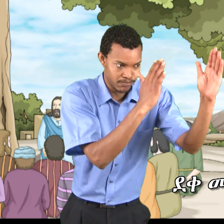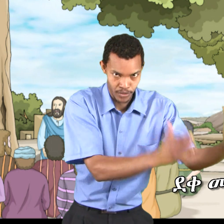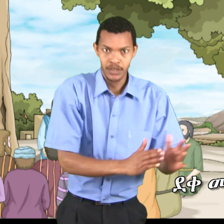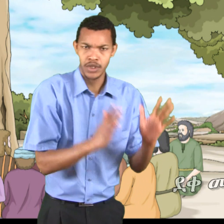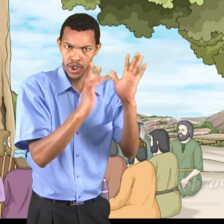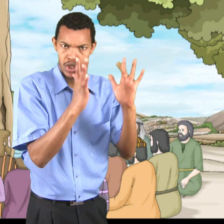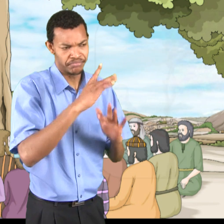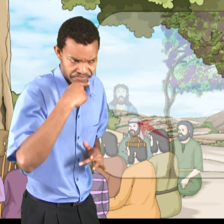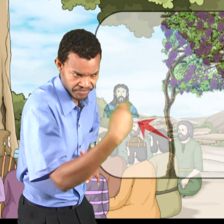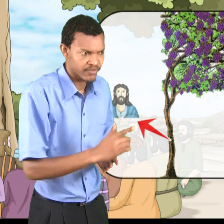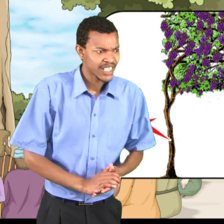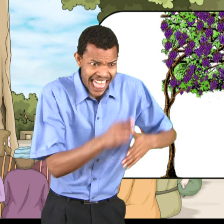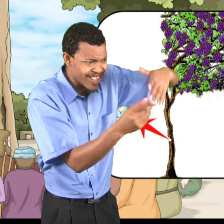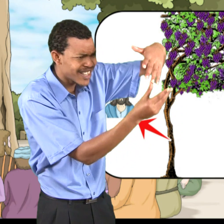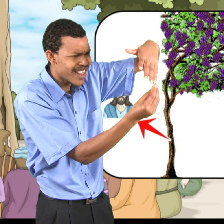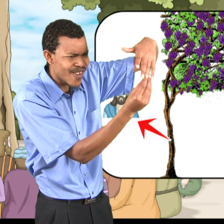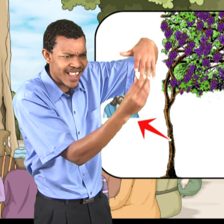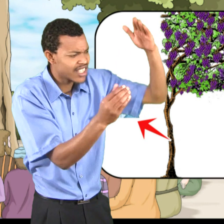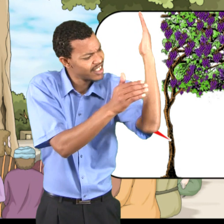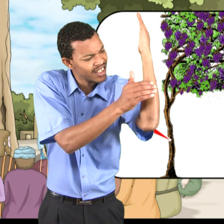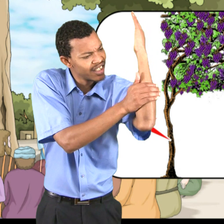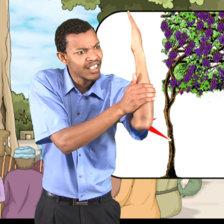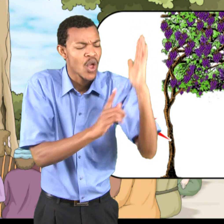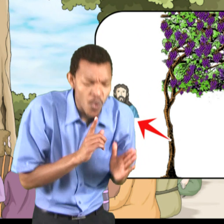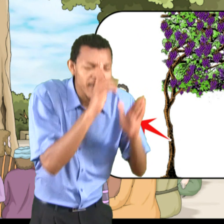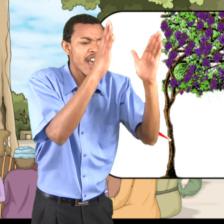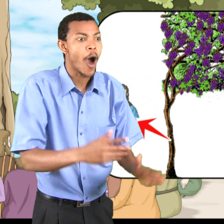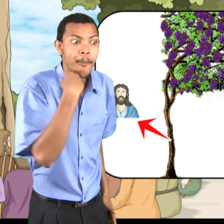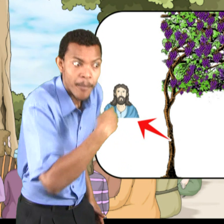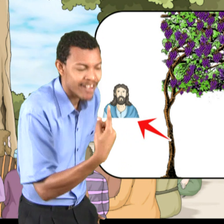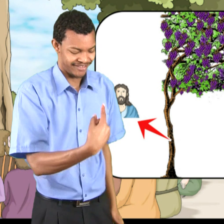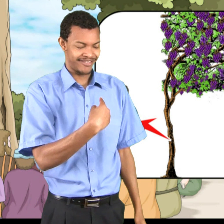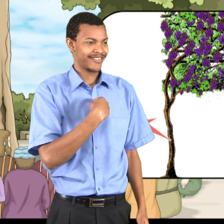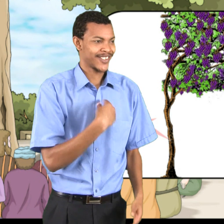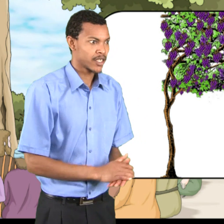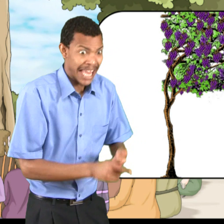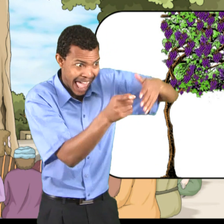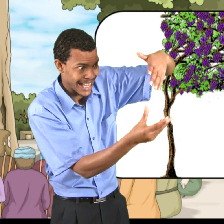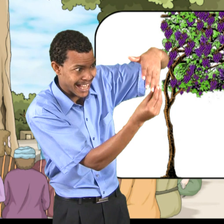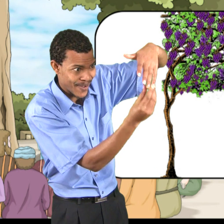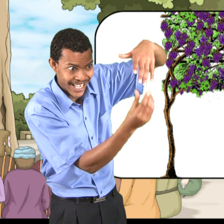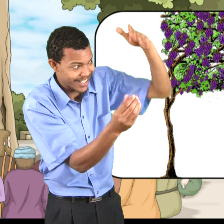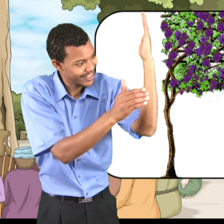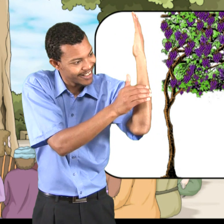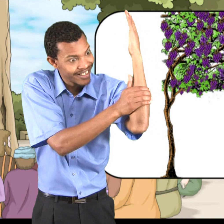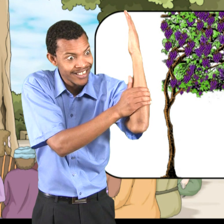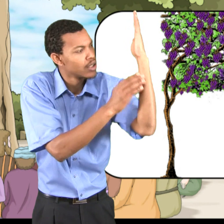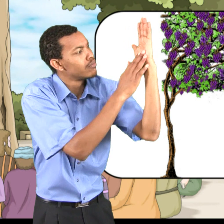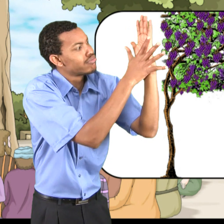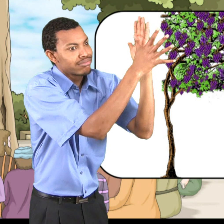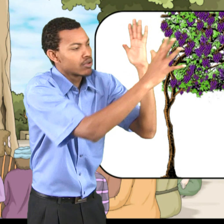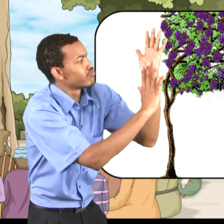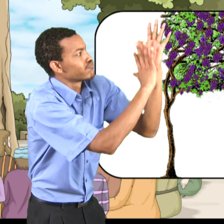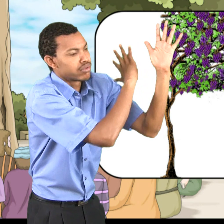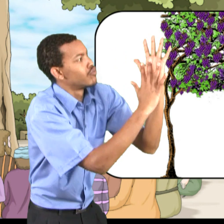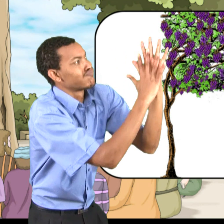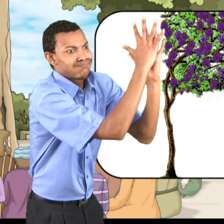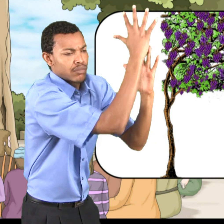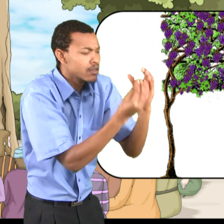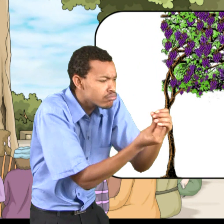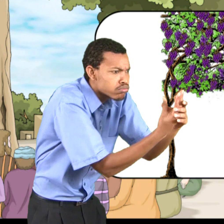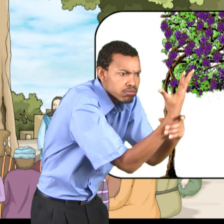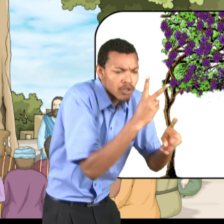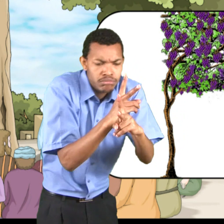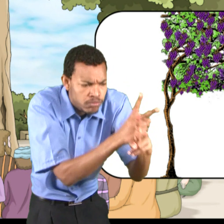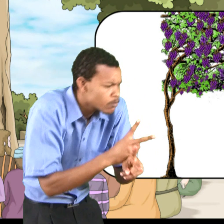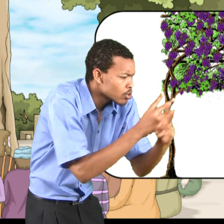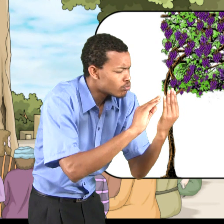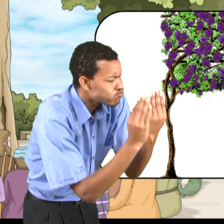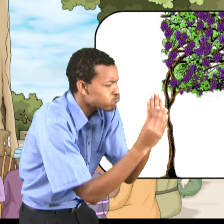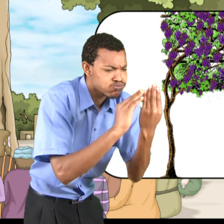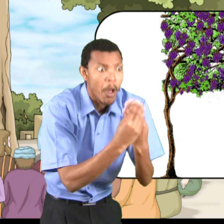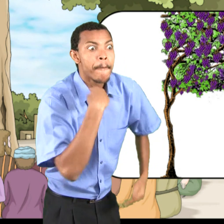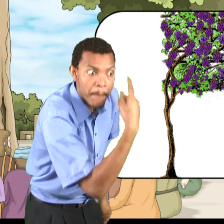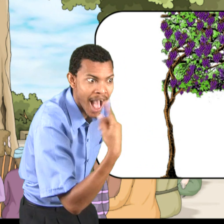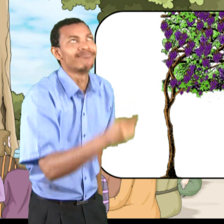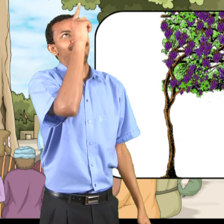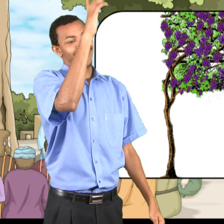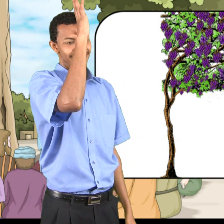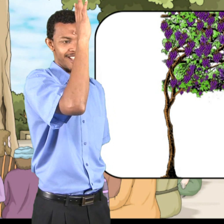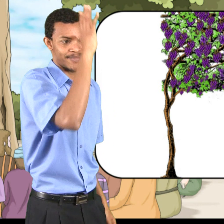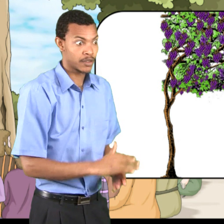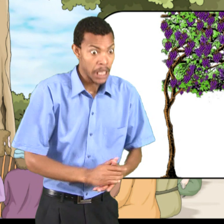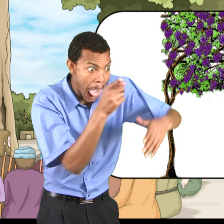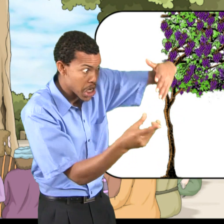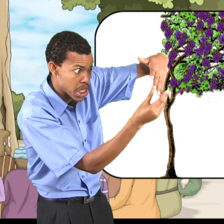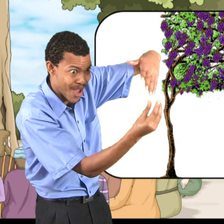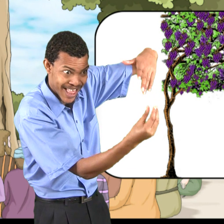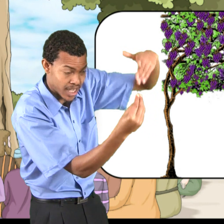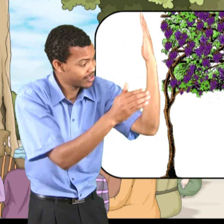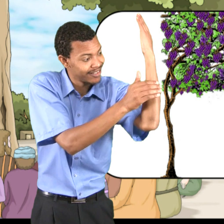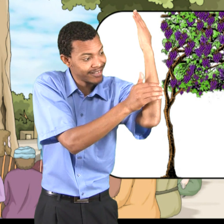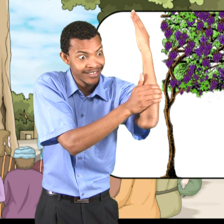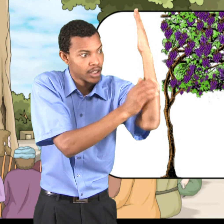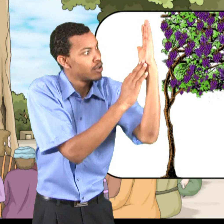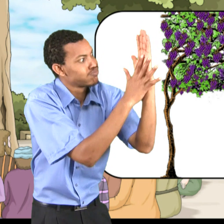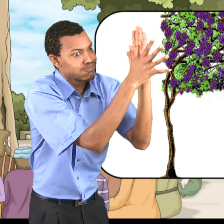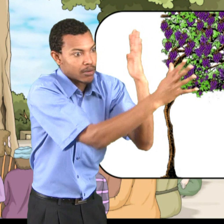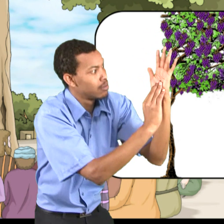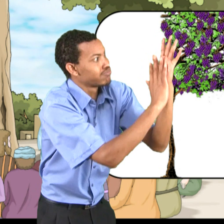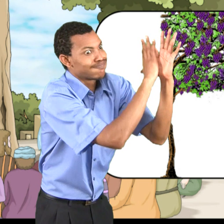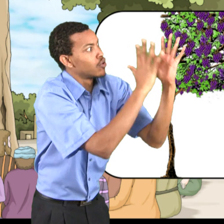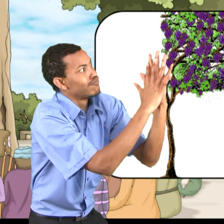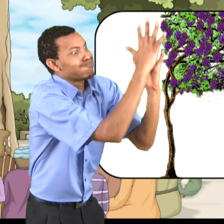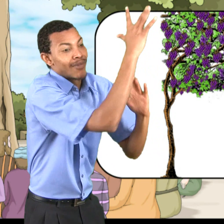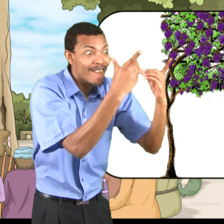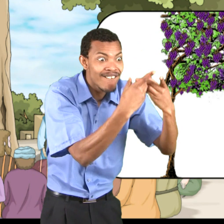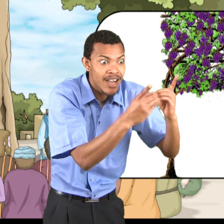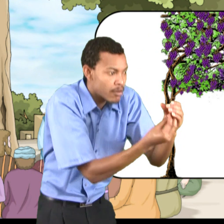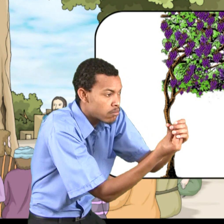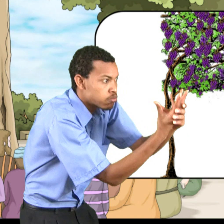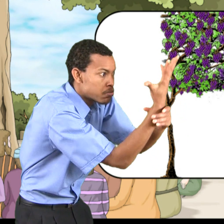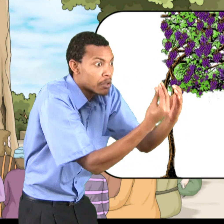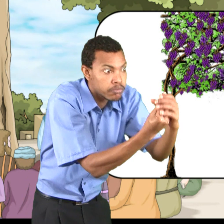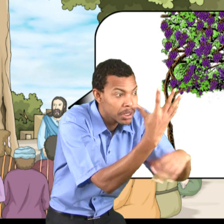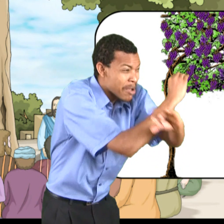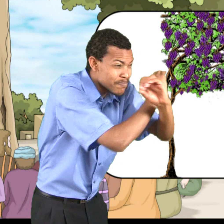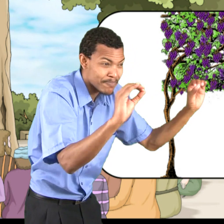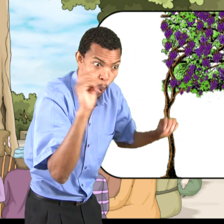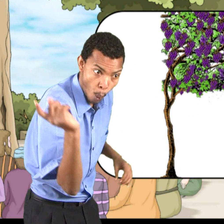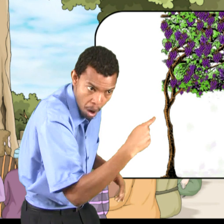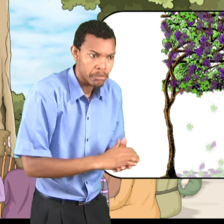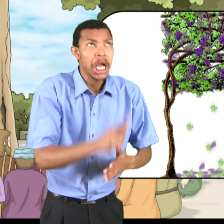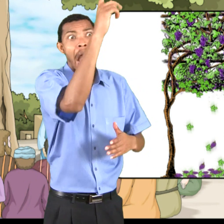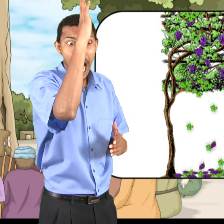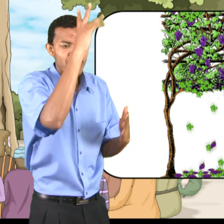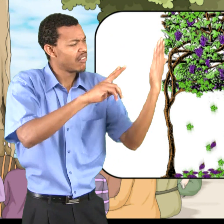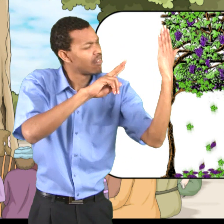“I am the true vine, and My Father is the keeper of the vineyard.